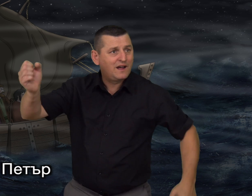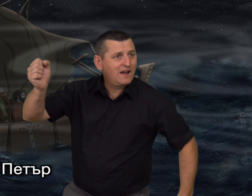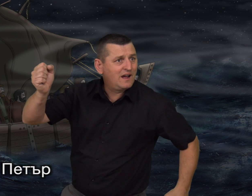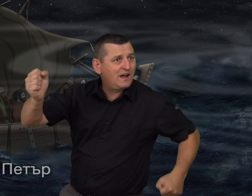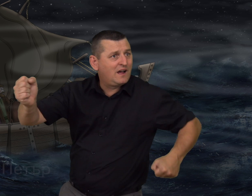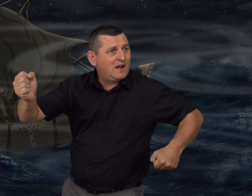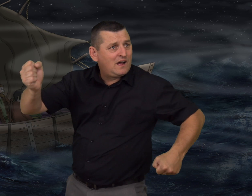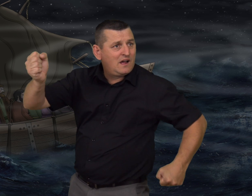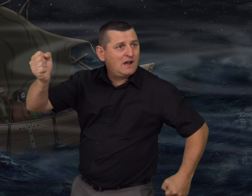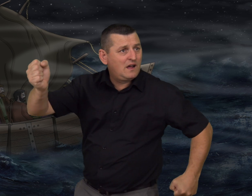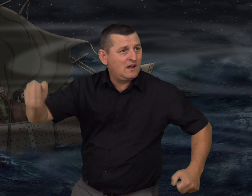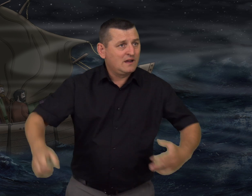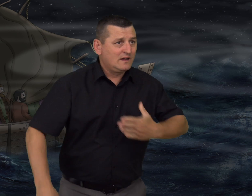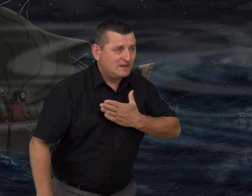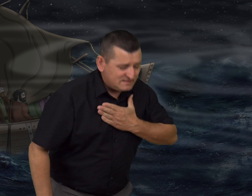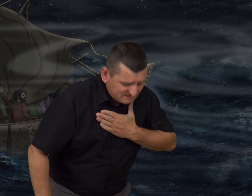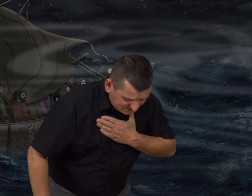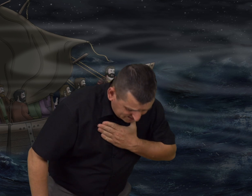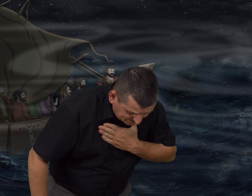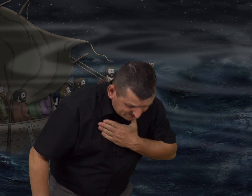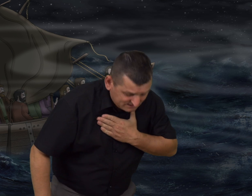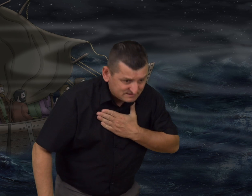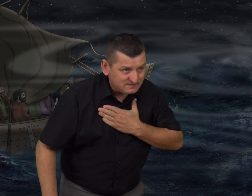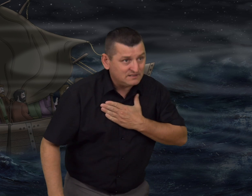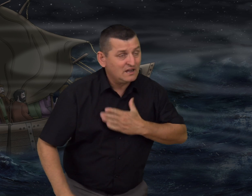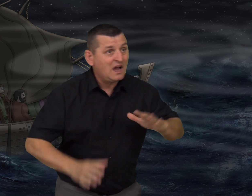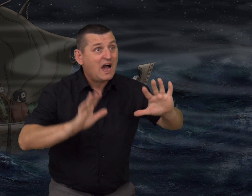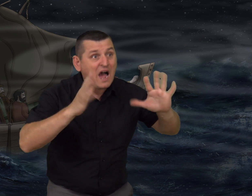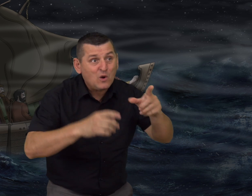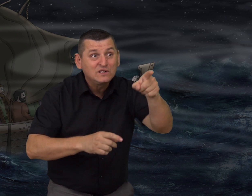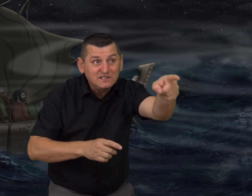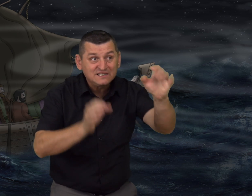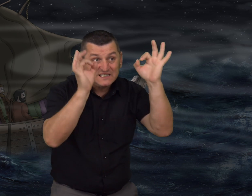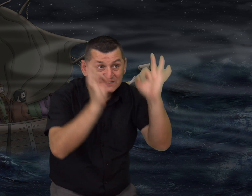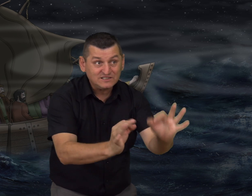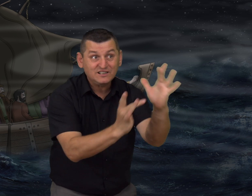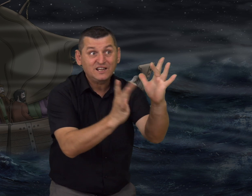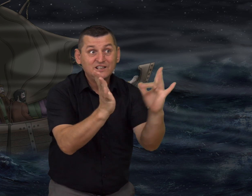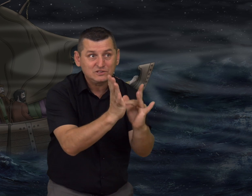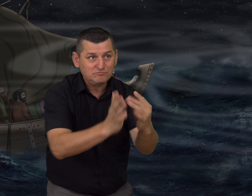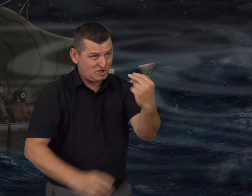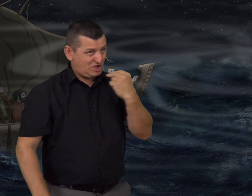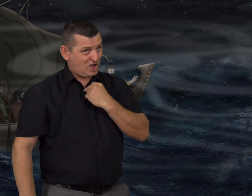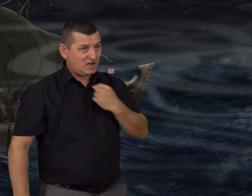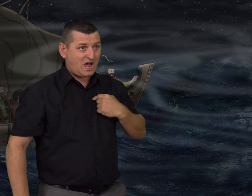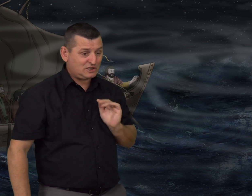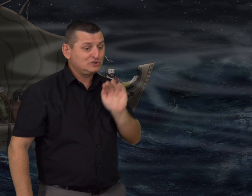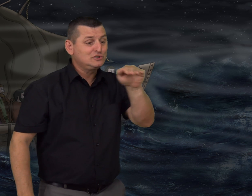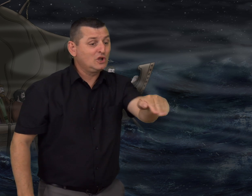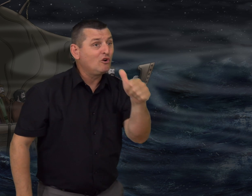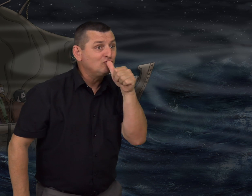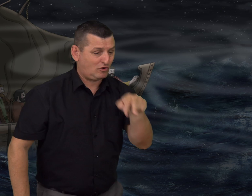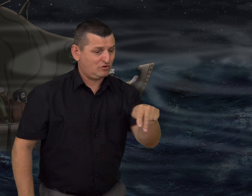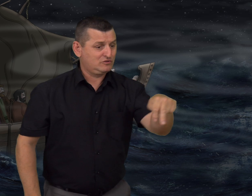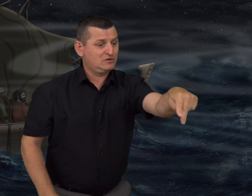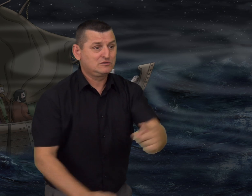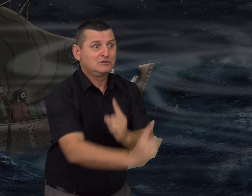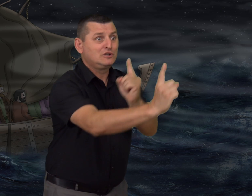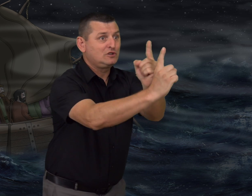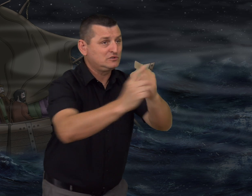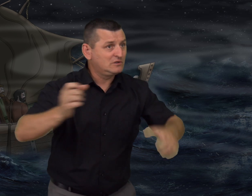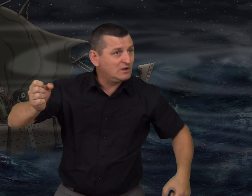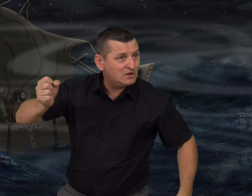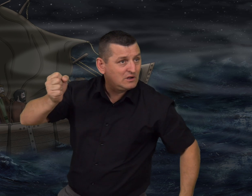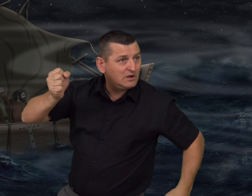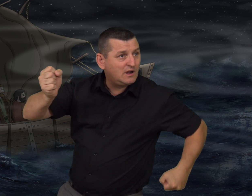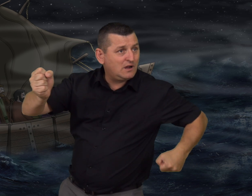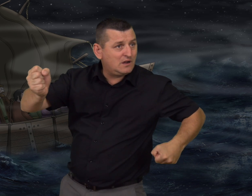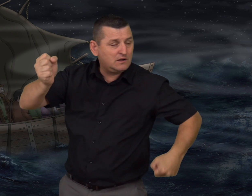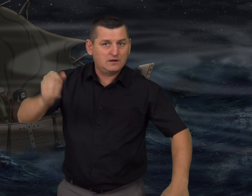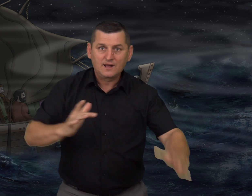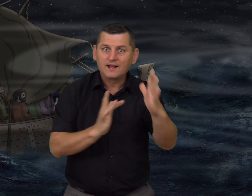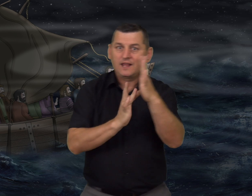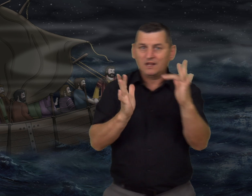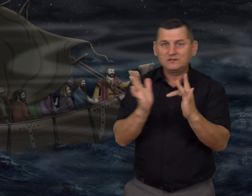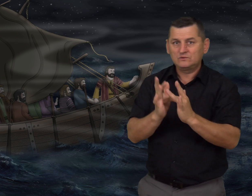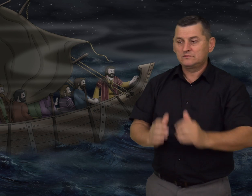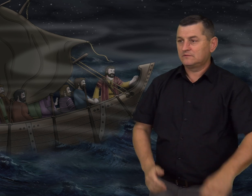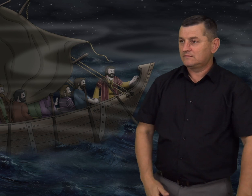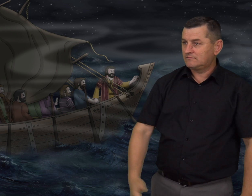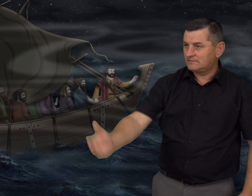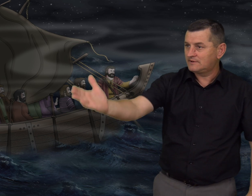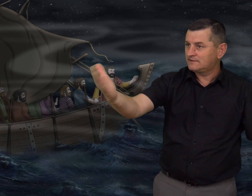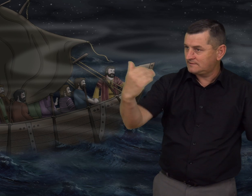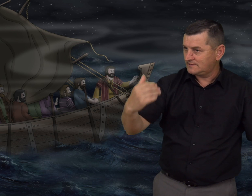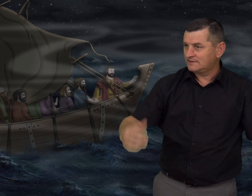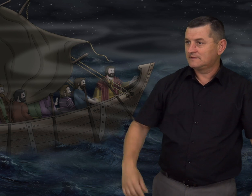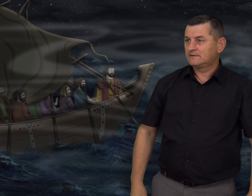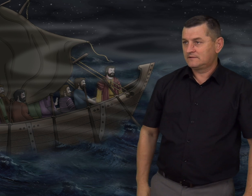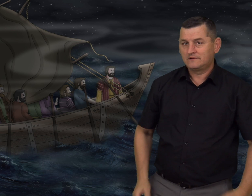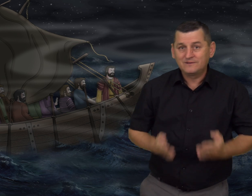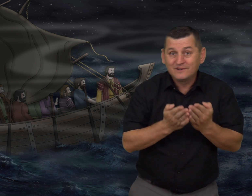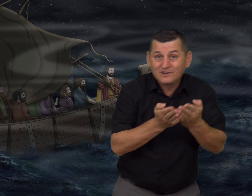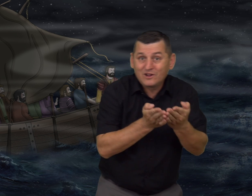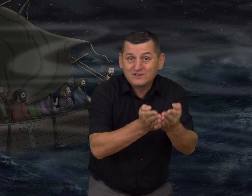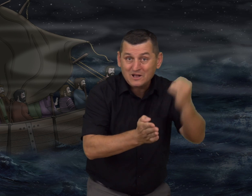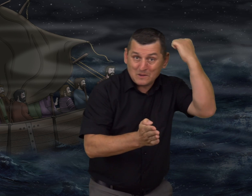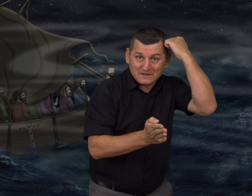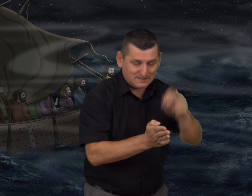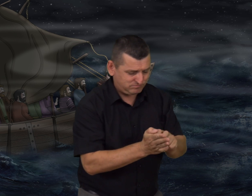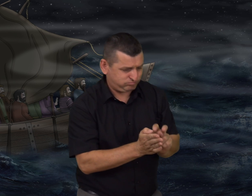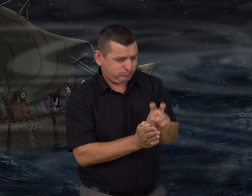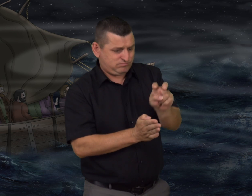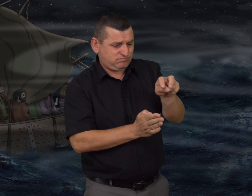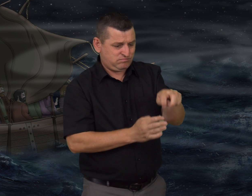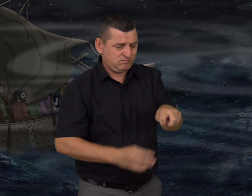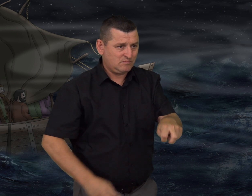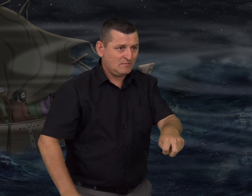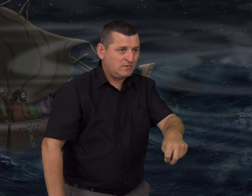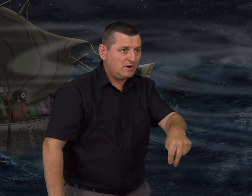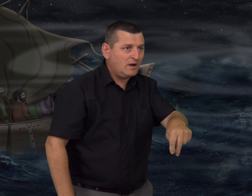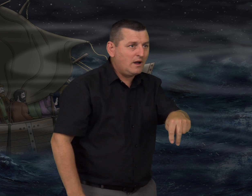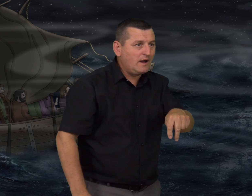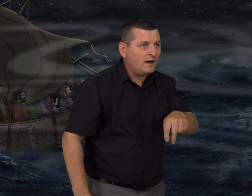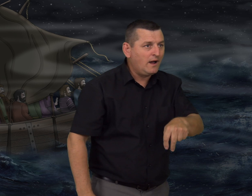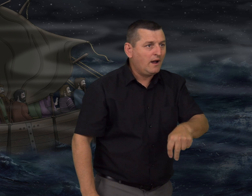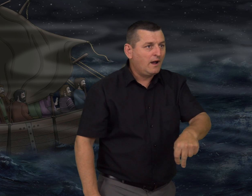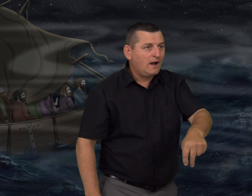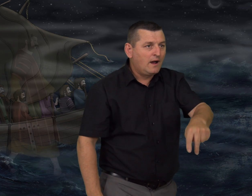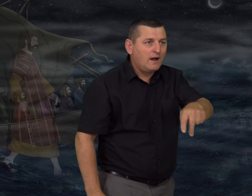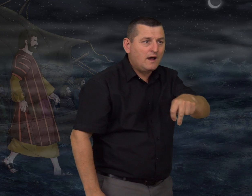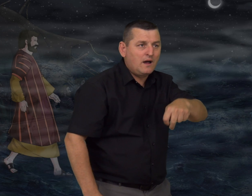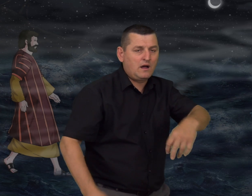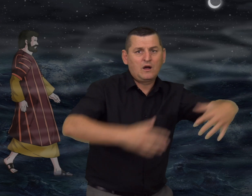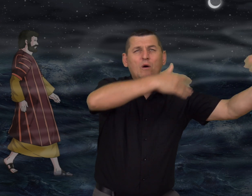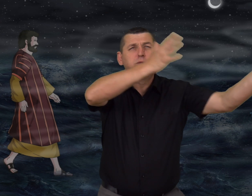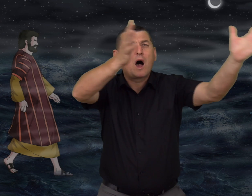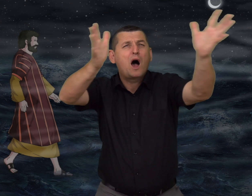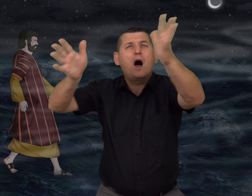“Lord, if it is You,” Peter replied, “command me to come to You on the water.”